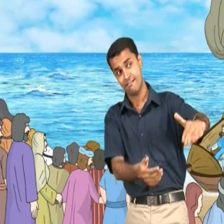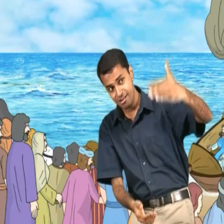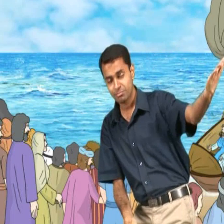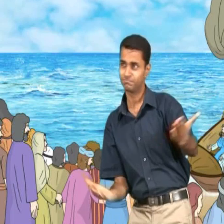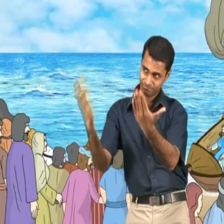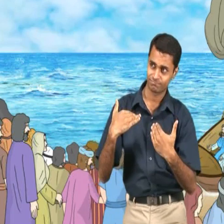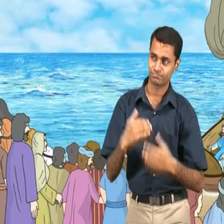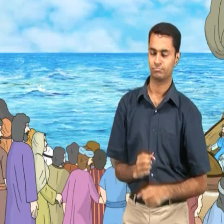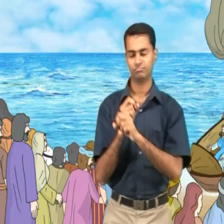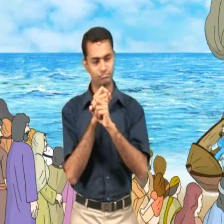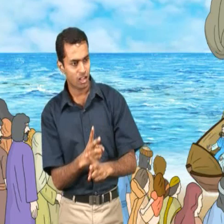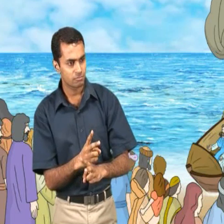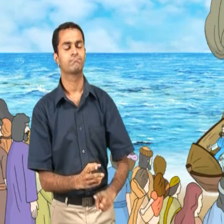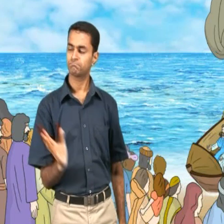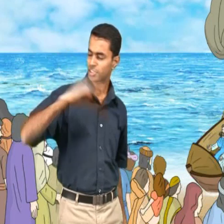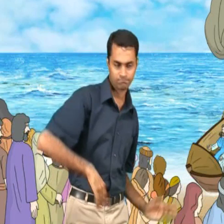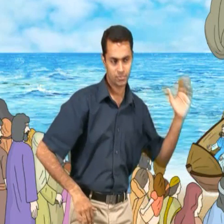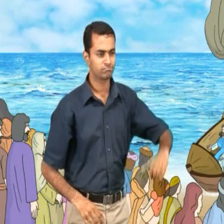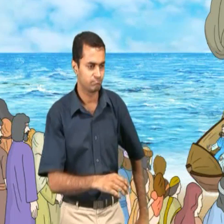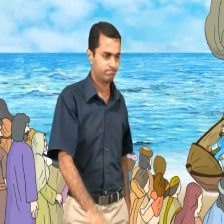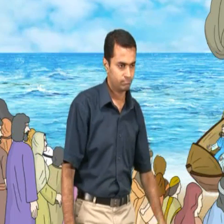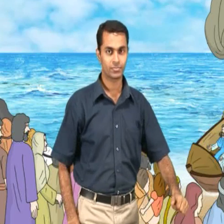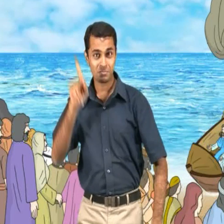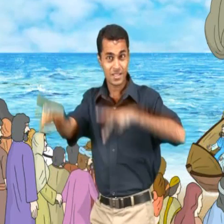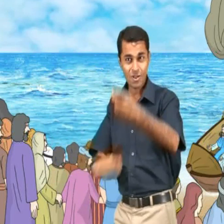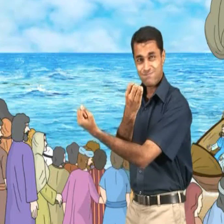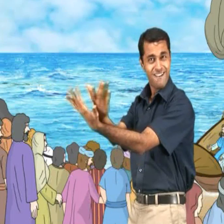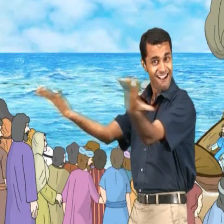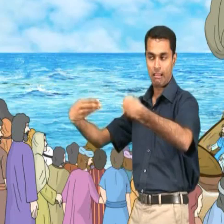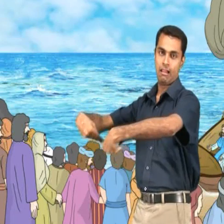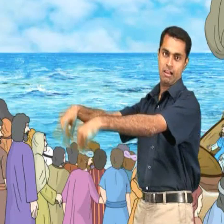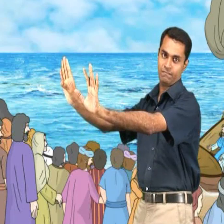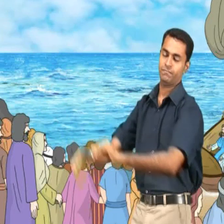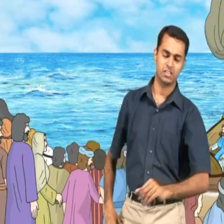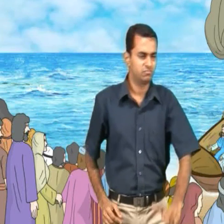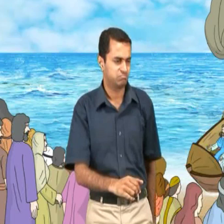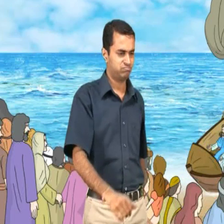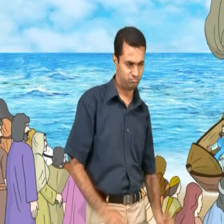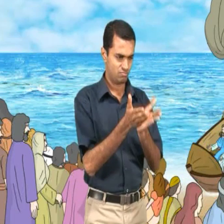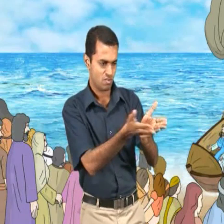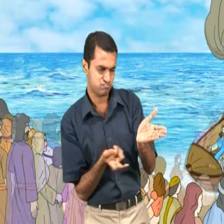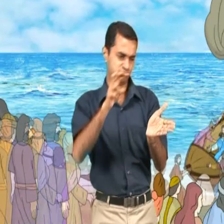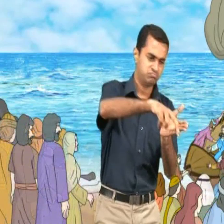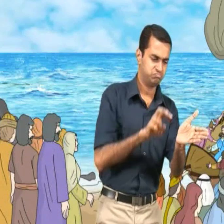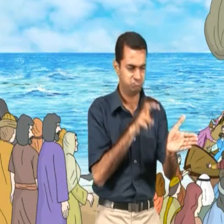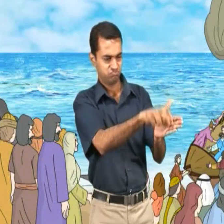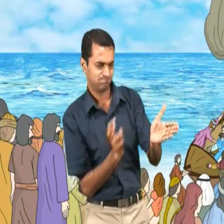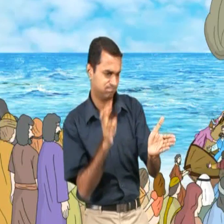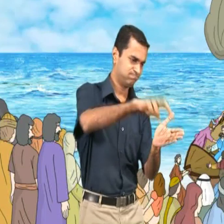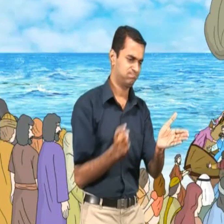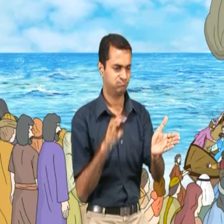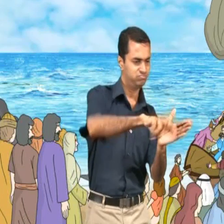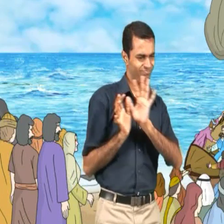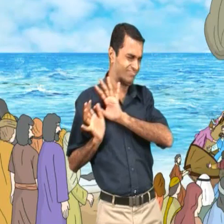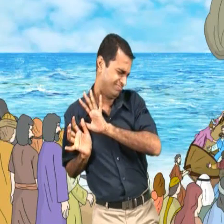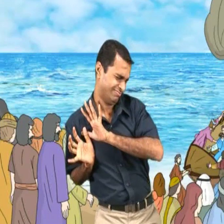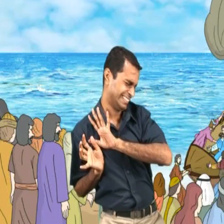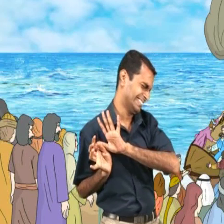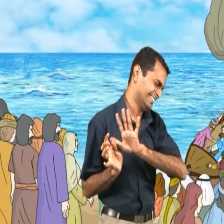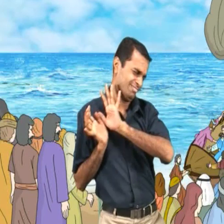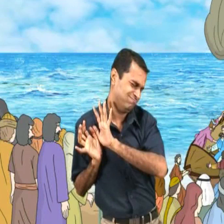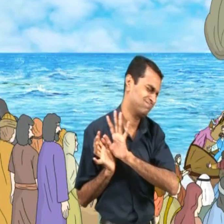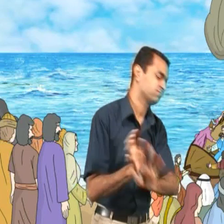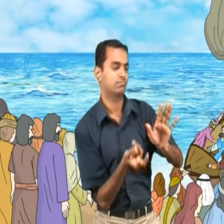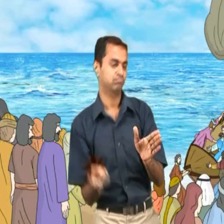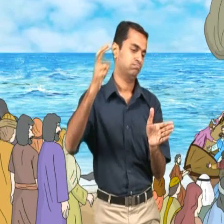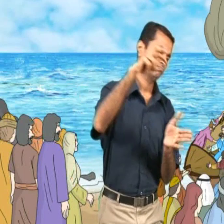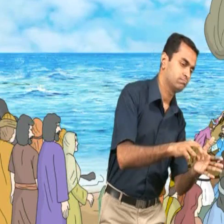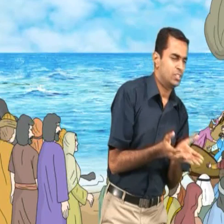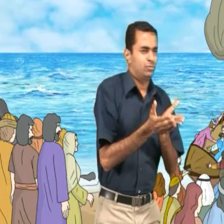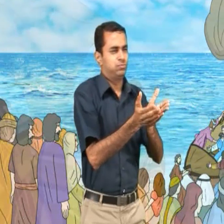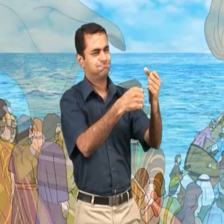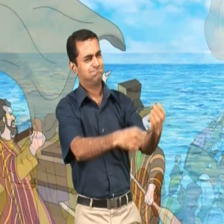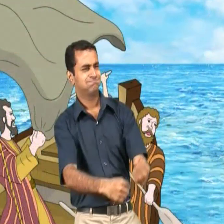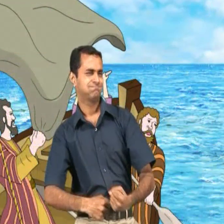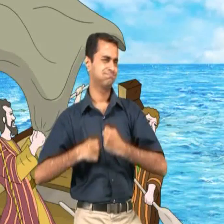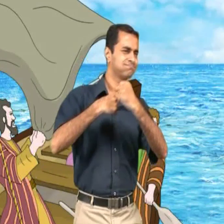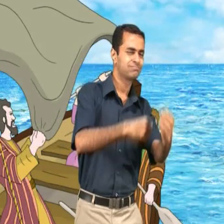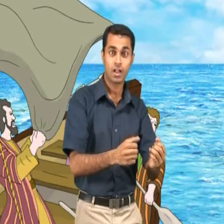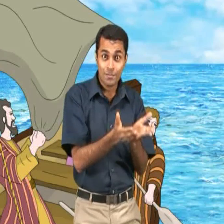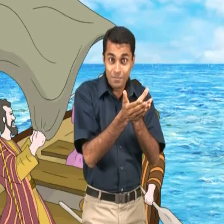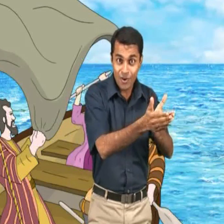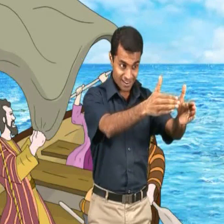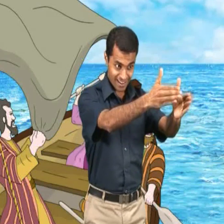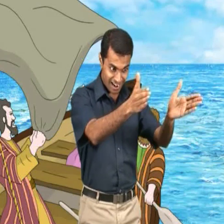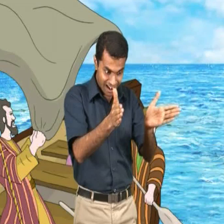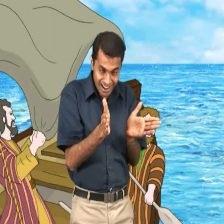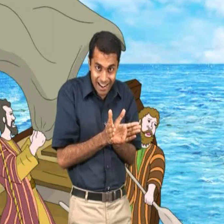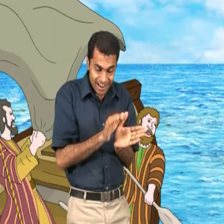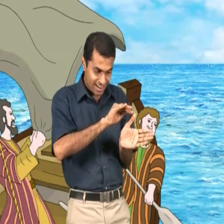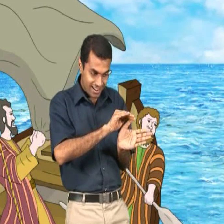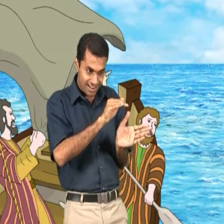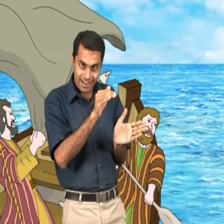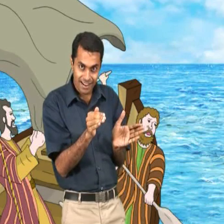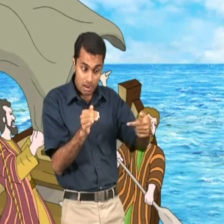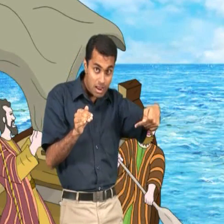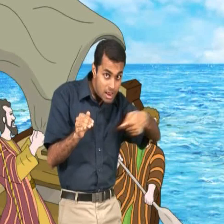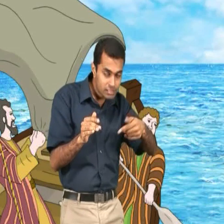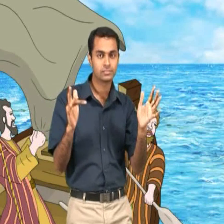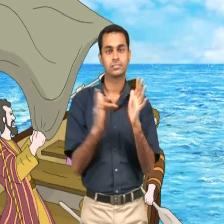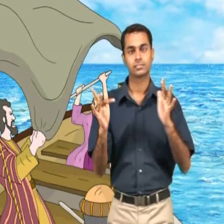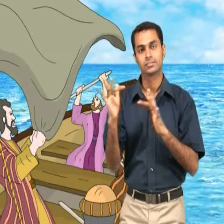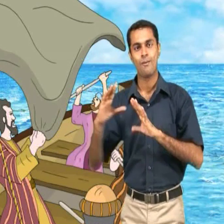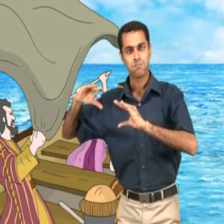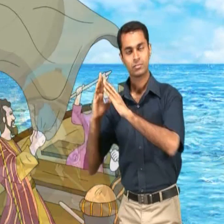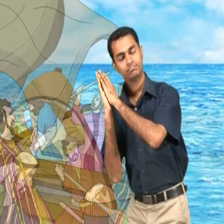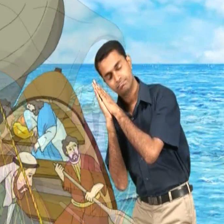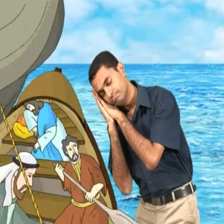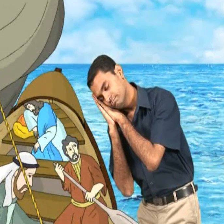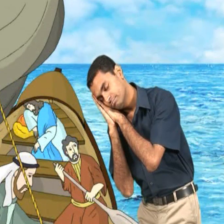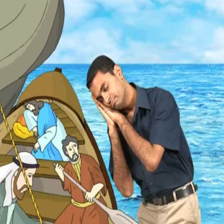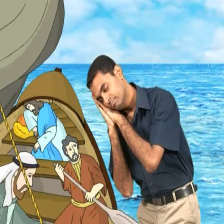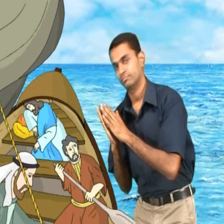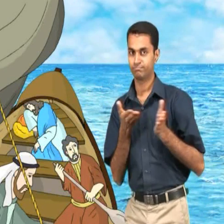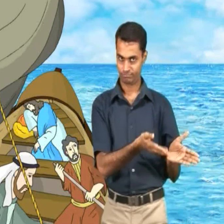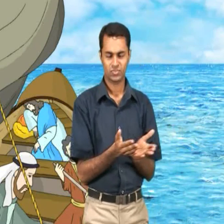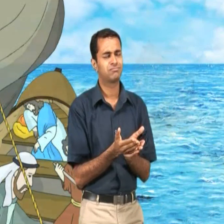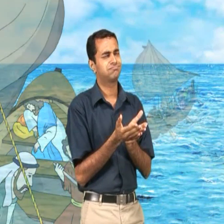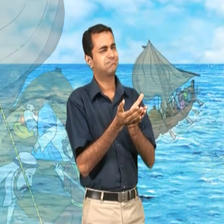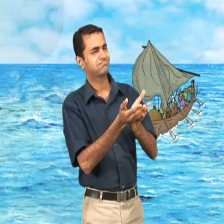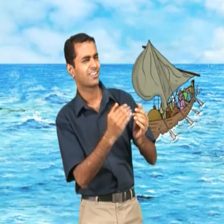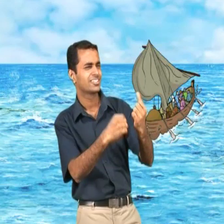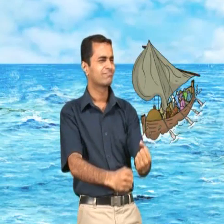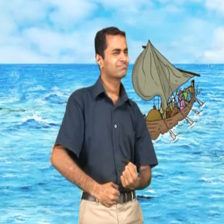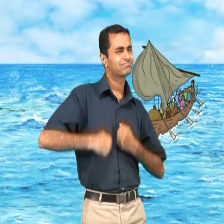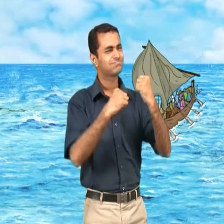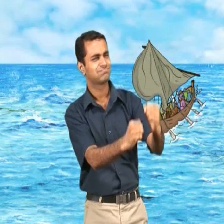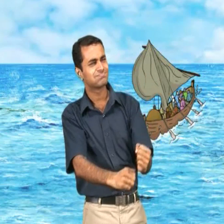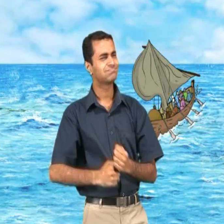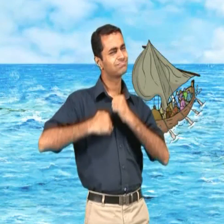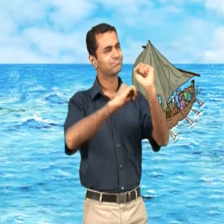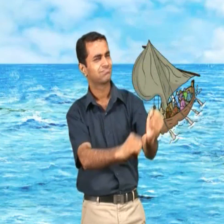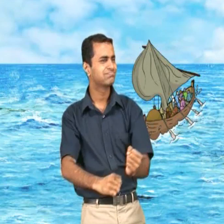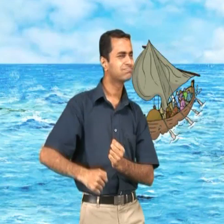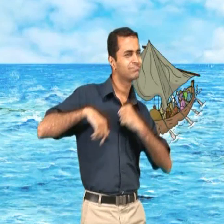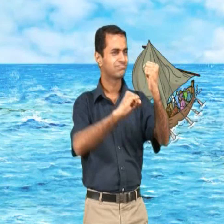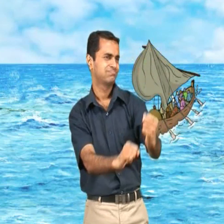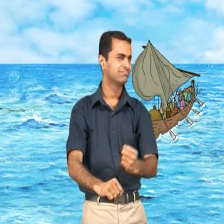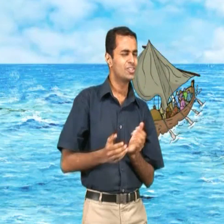After they had dismissed the crowd, they took Jesus with them, since He was already in the boat.